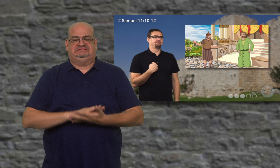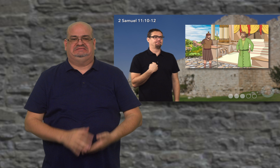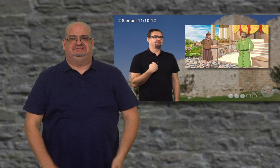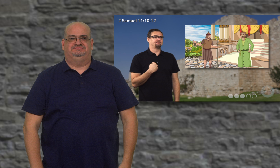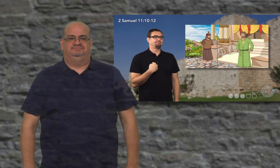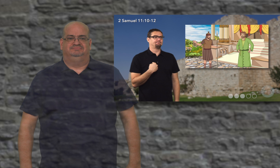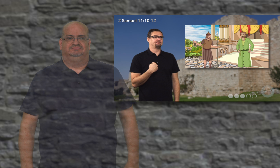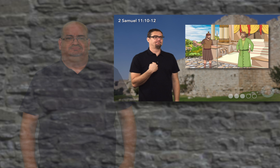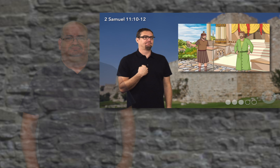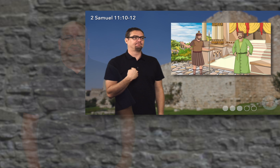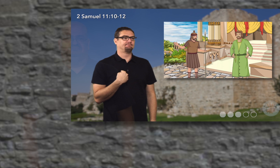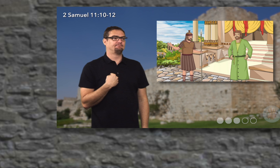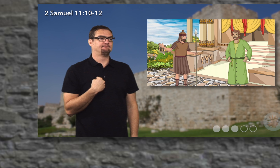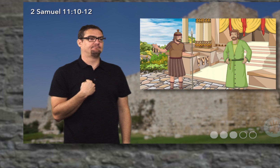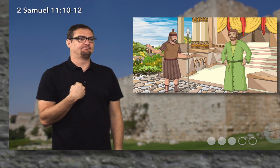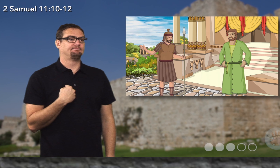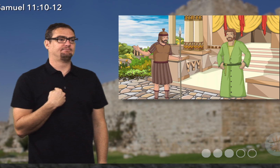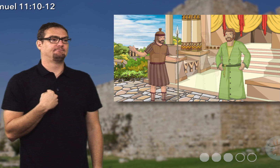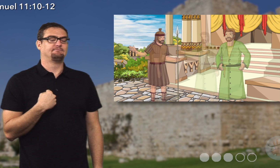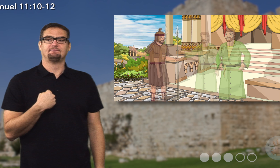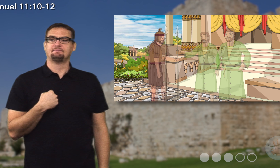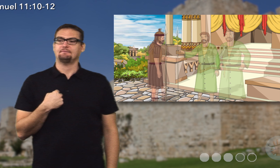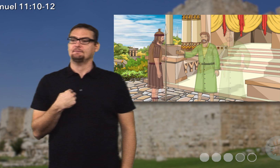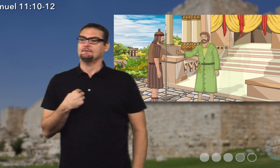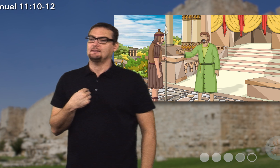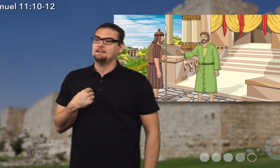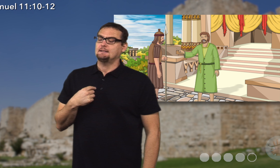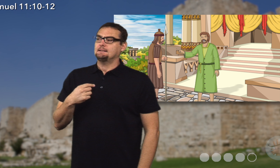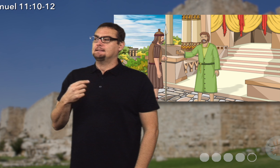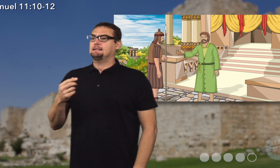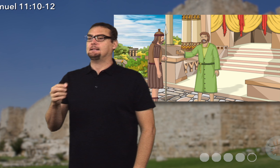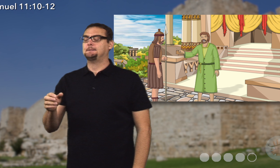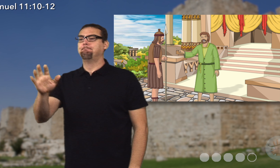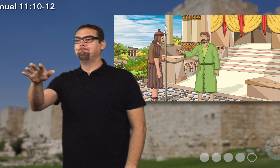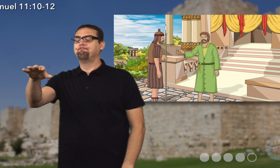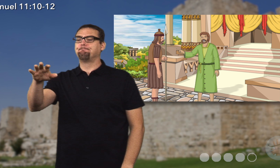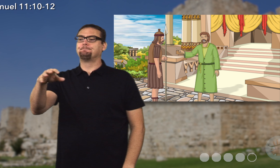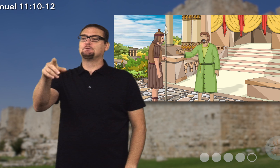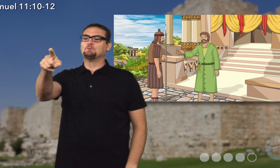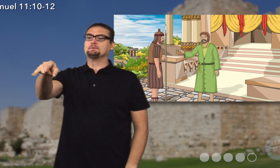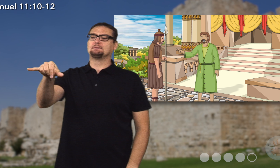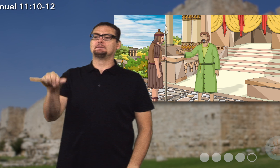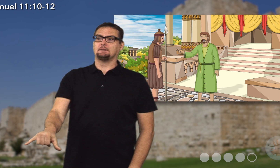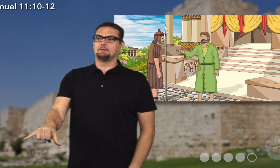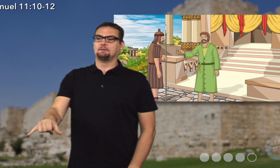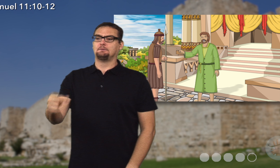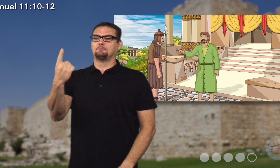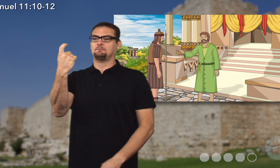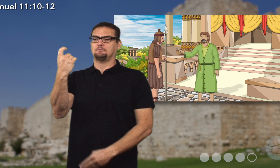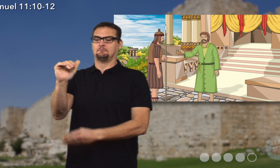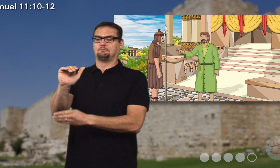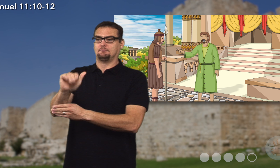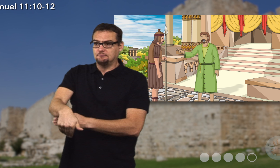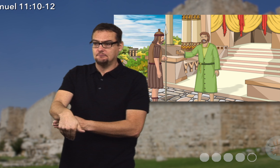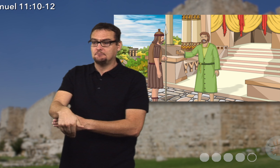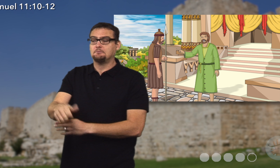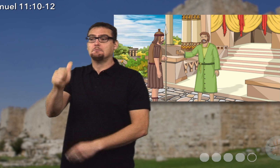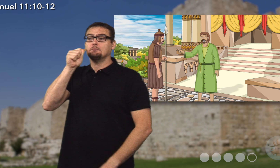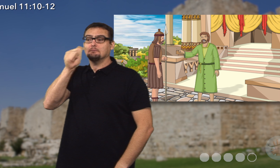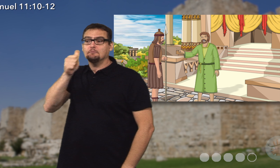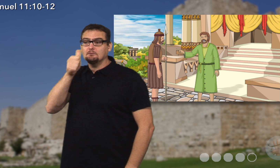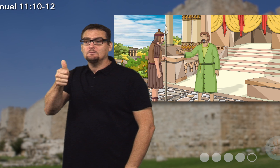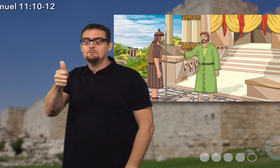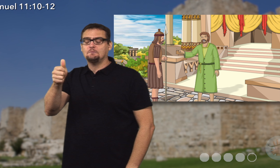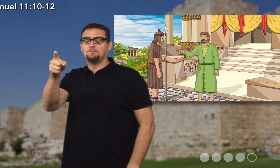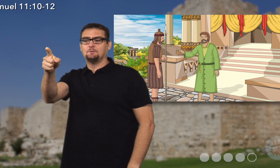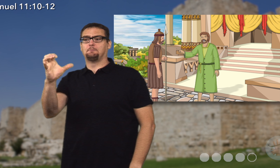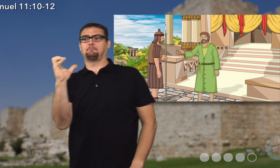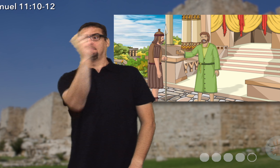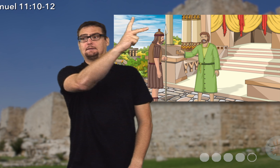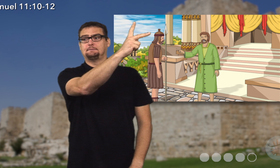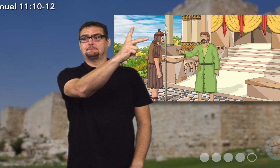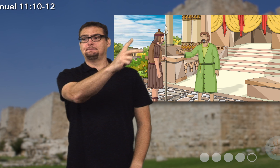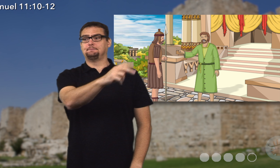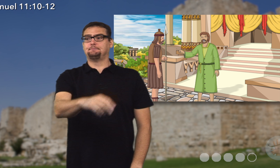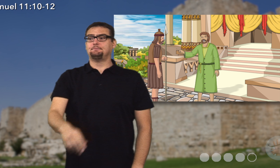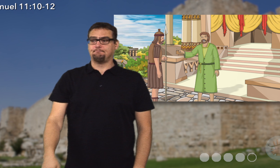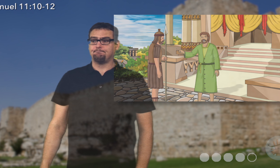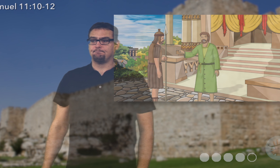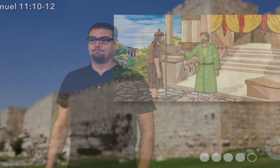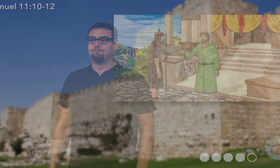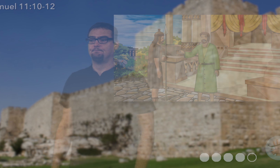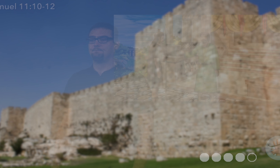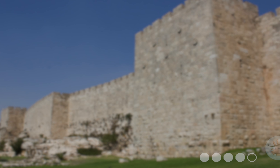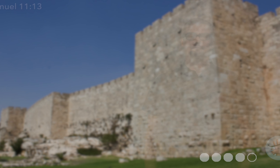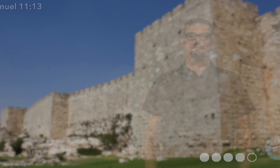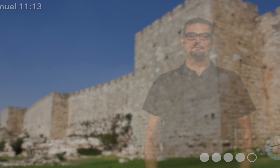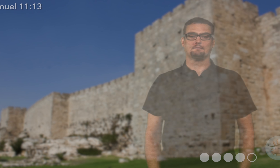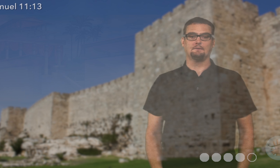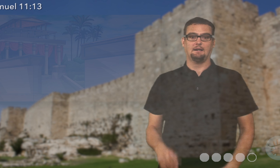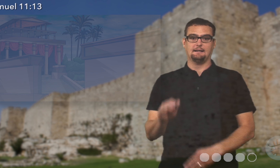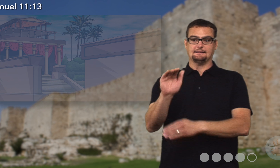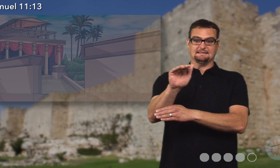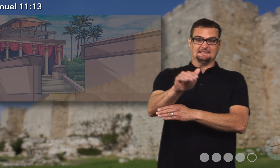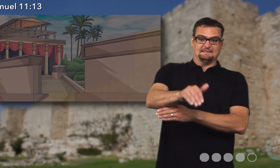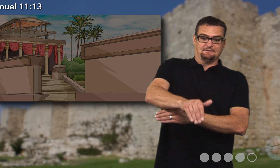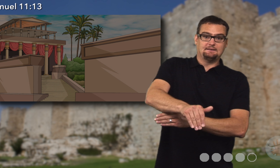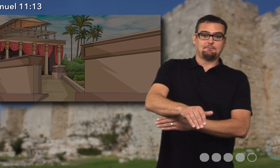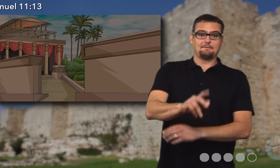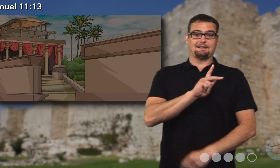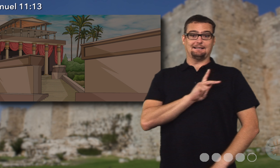“Stay here one more day,” David said to Uriah, “and tomorrow I will send you back.” So Uriah stayed in Jerusalem that day and the next.